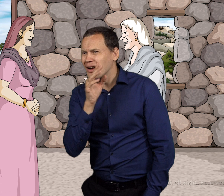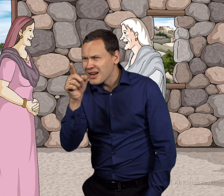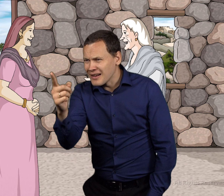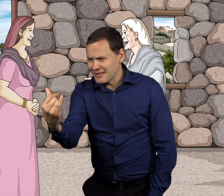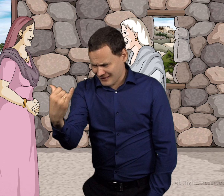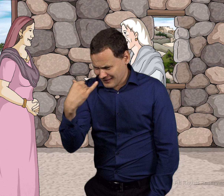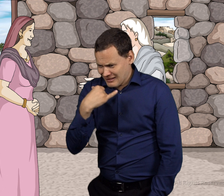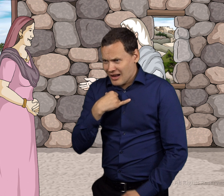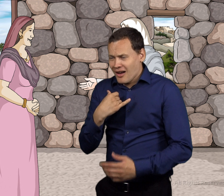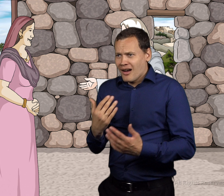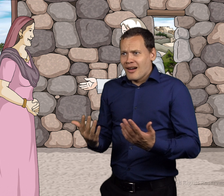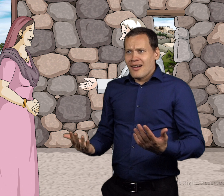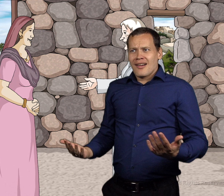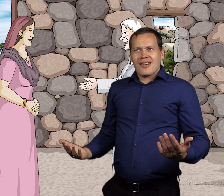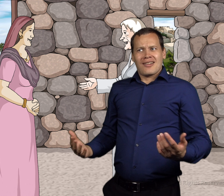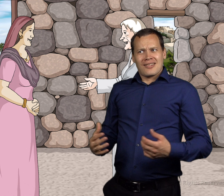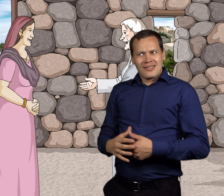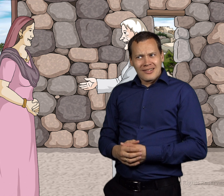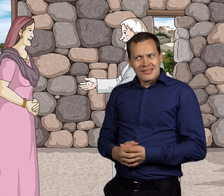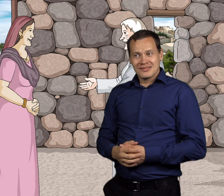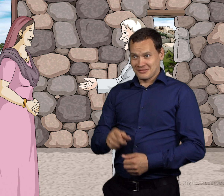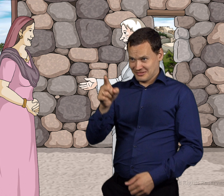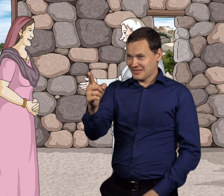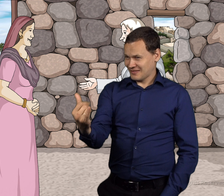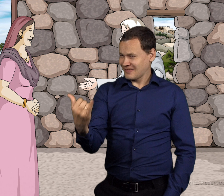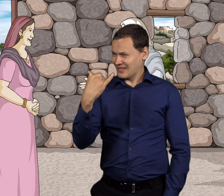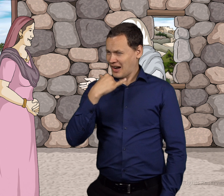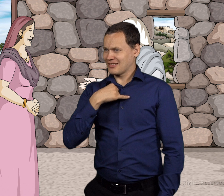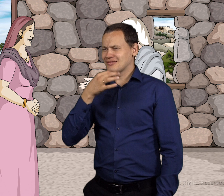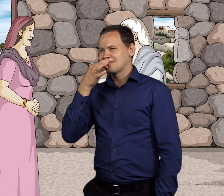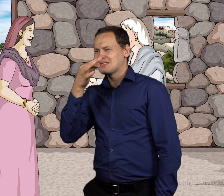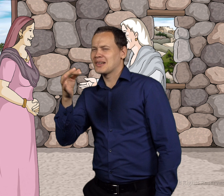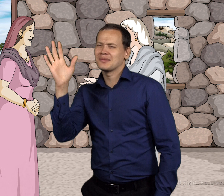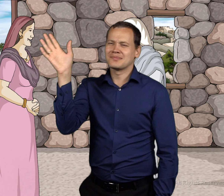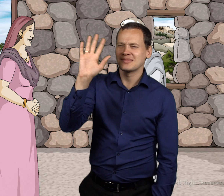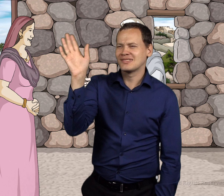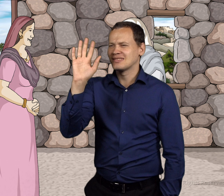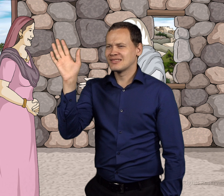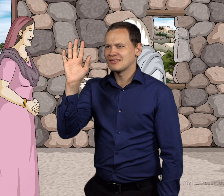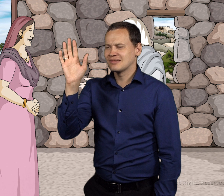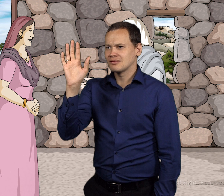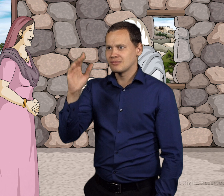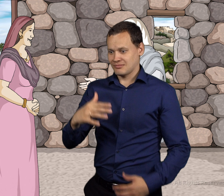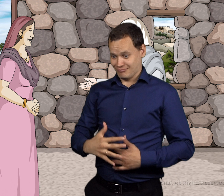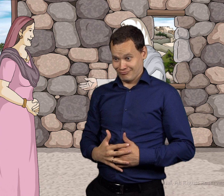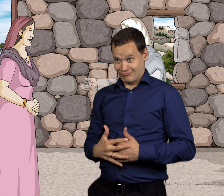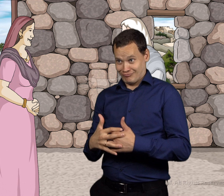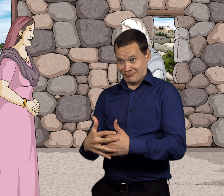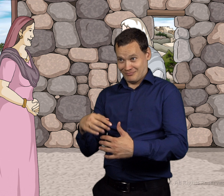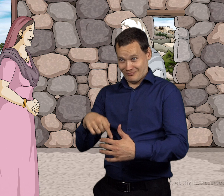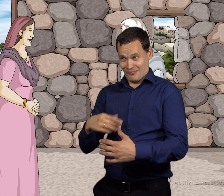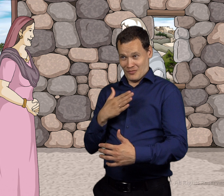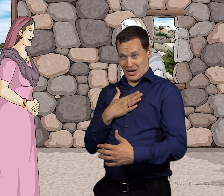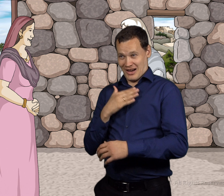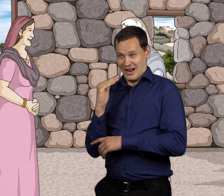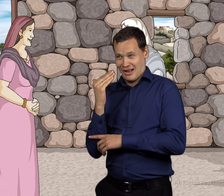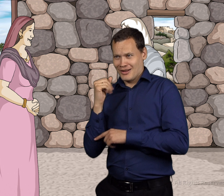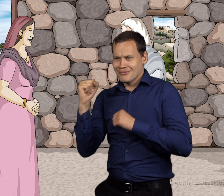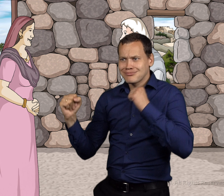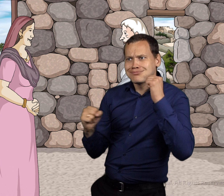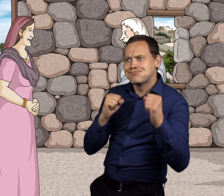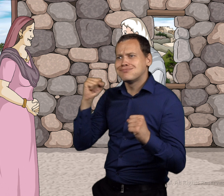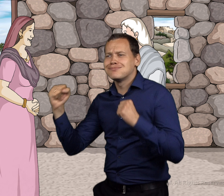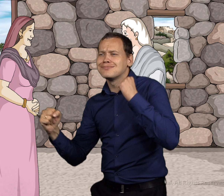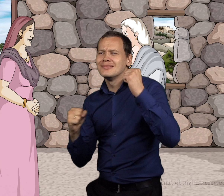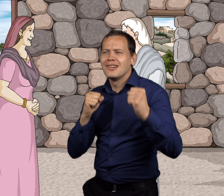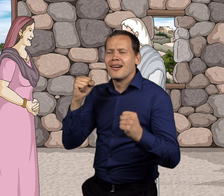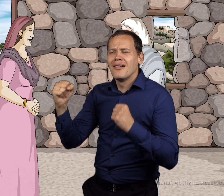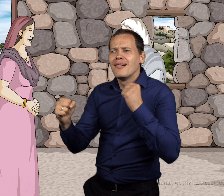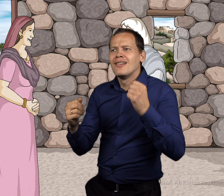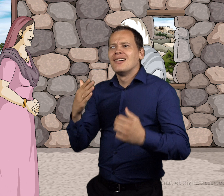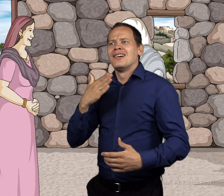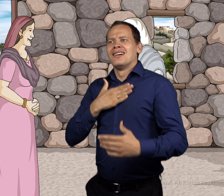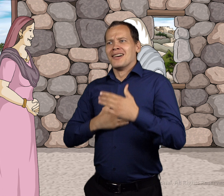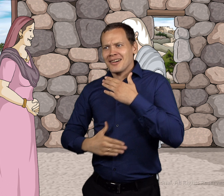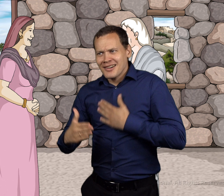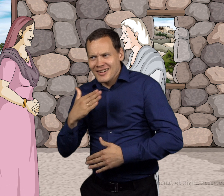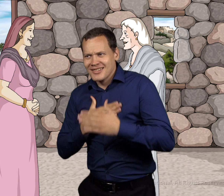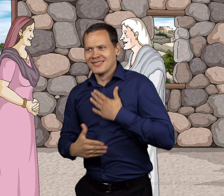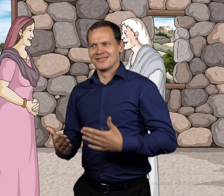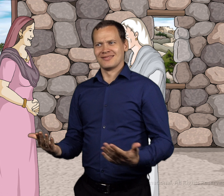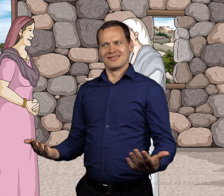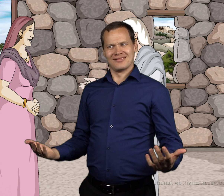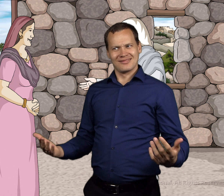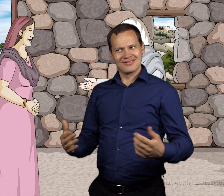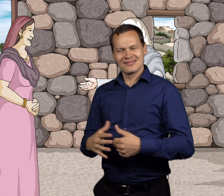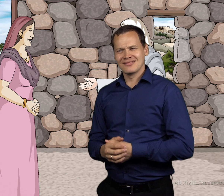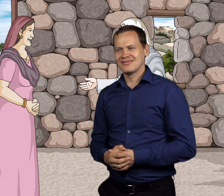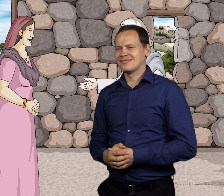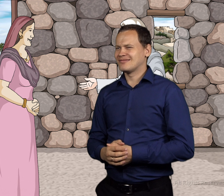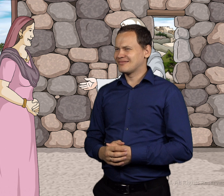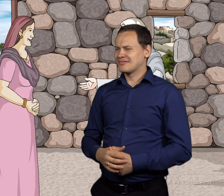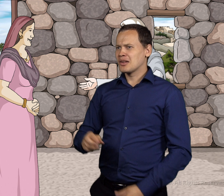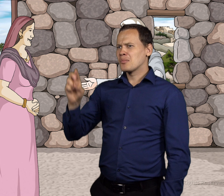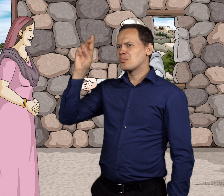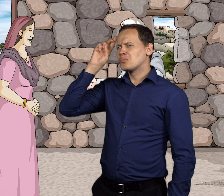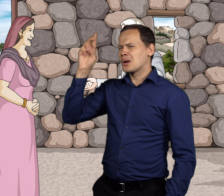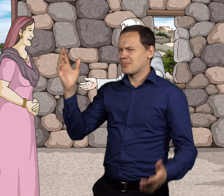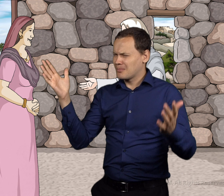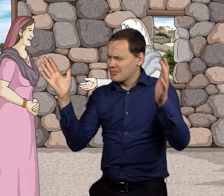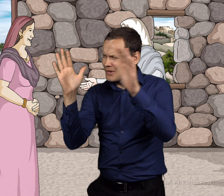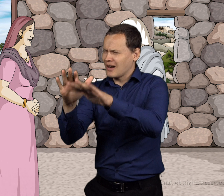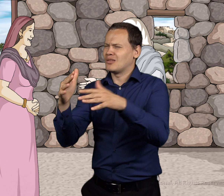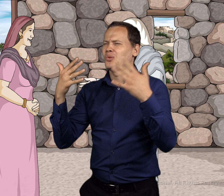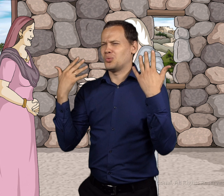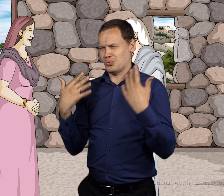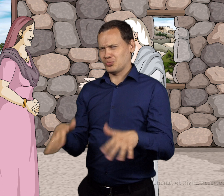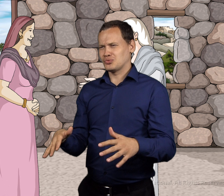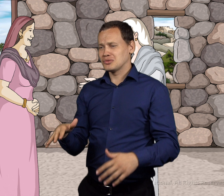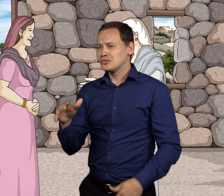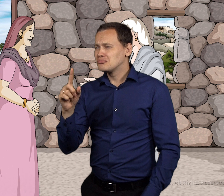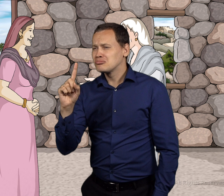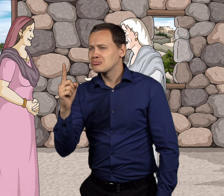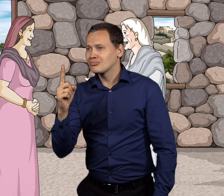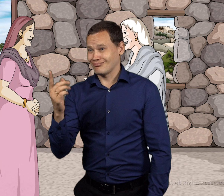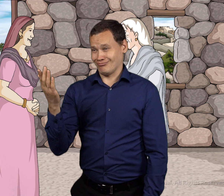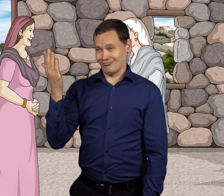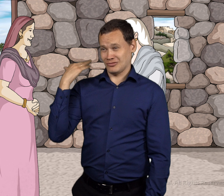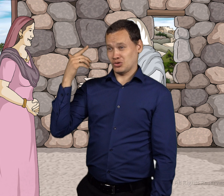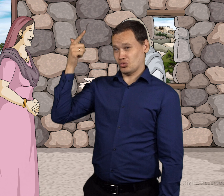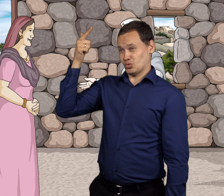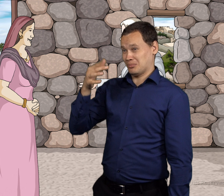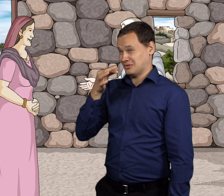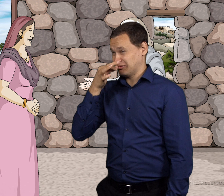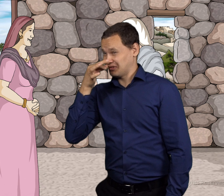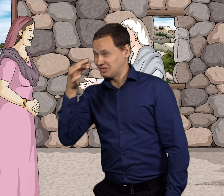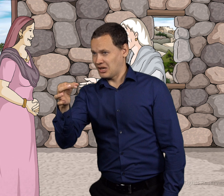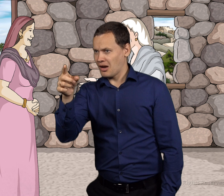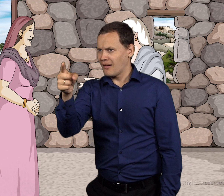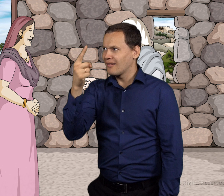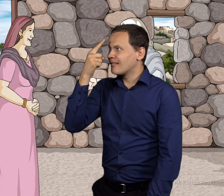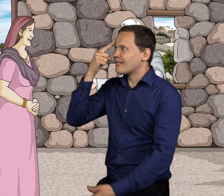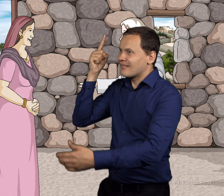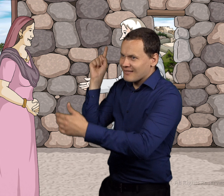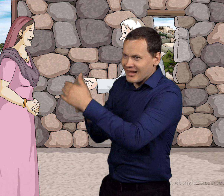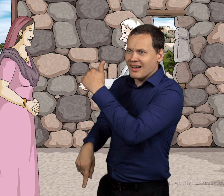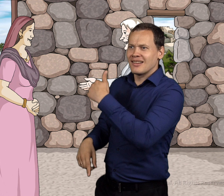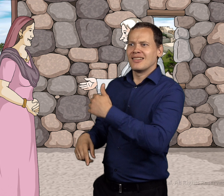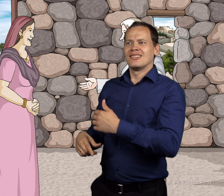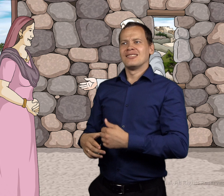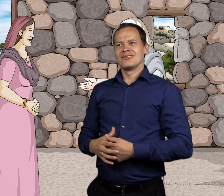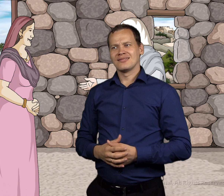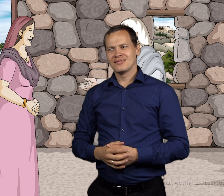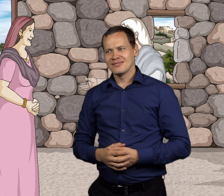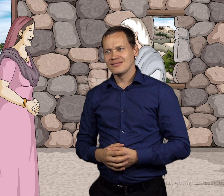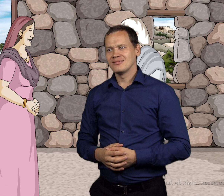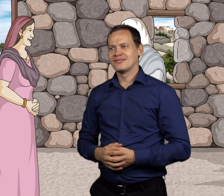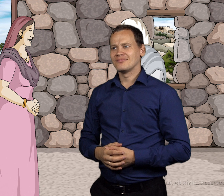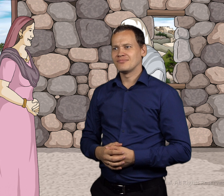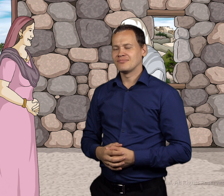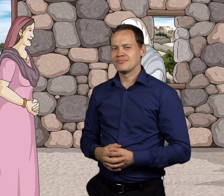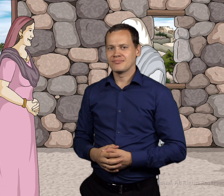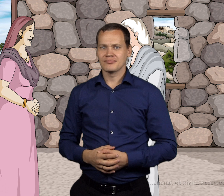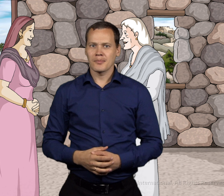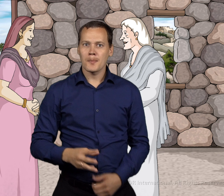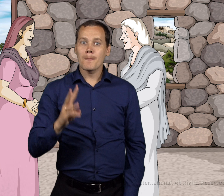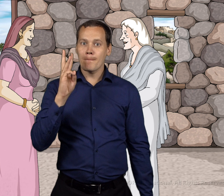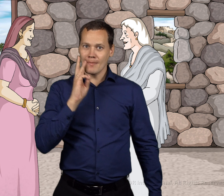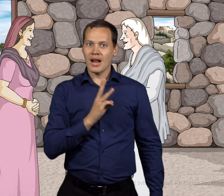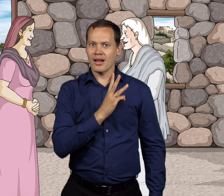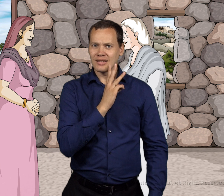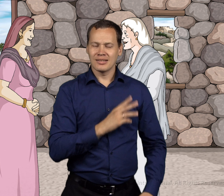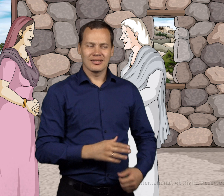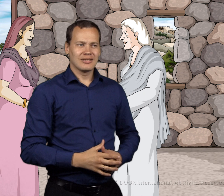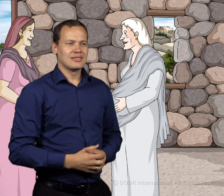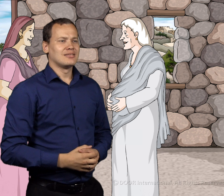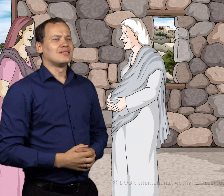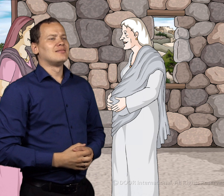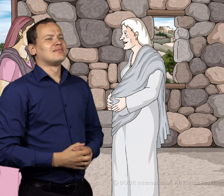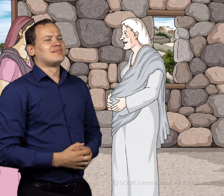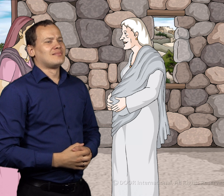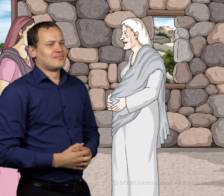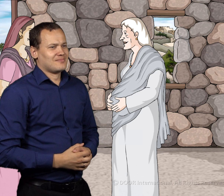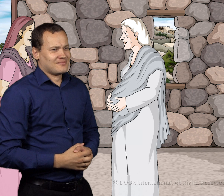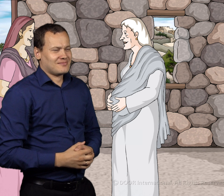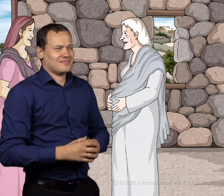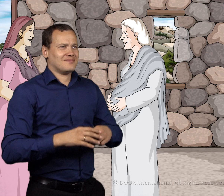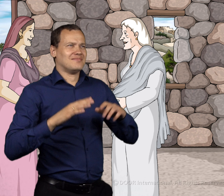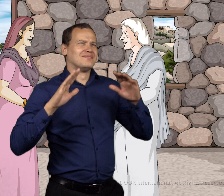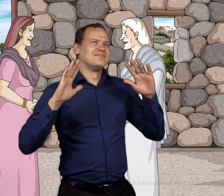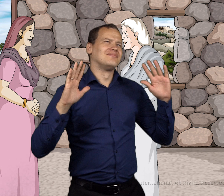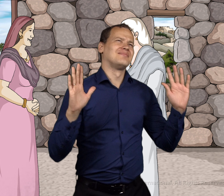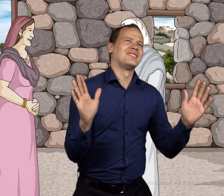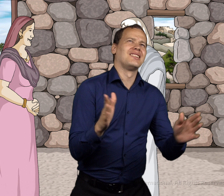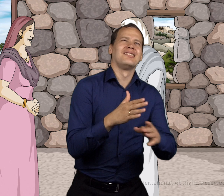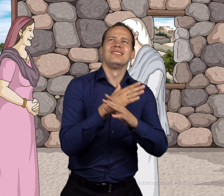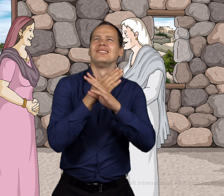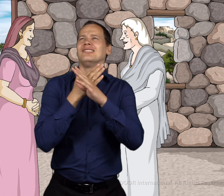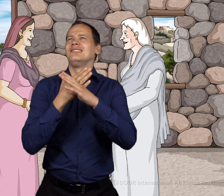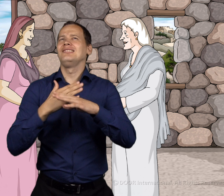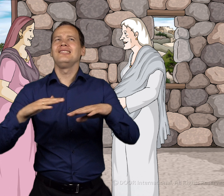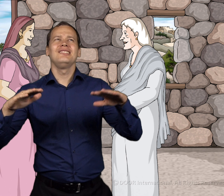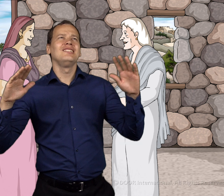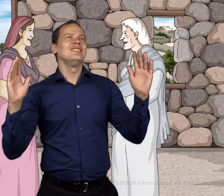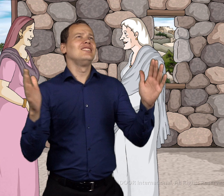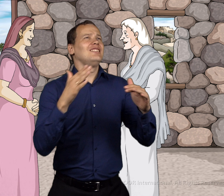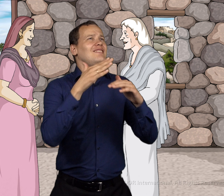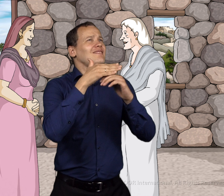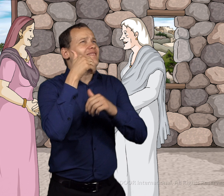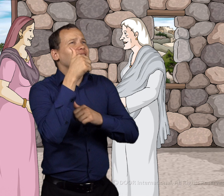His mercy extends to those who fear Him, from generation to generation. He has performed mighty deeds with His arm; He has scattered those who are proud in the thoughts of their hearts.